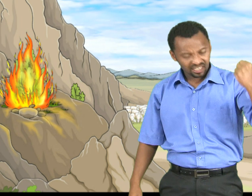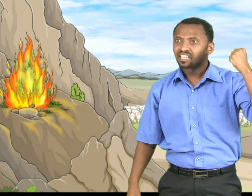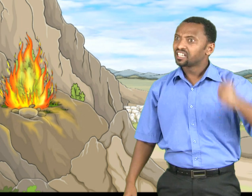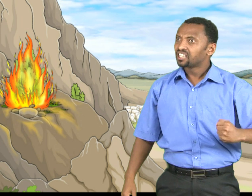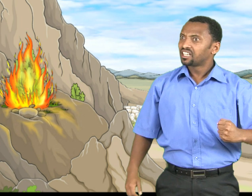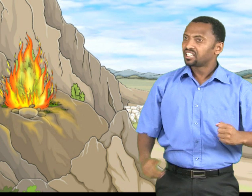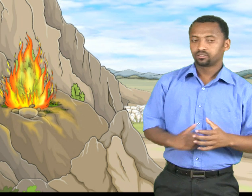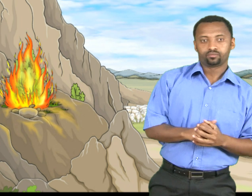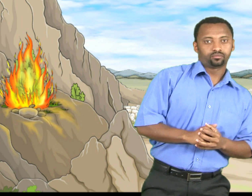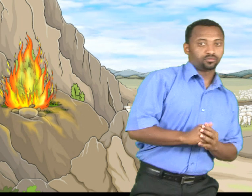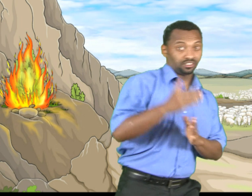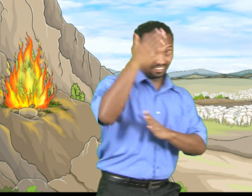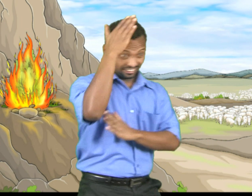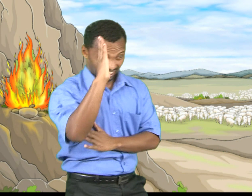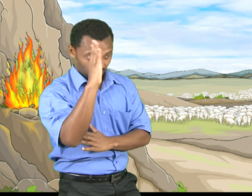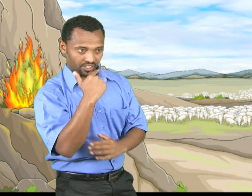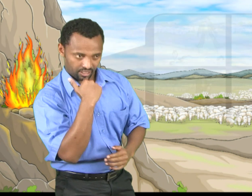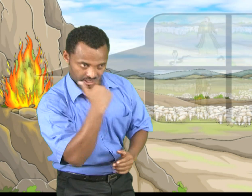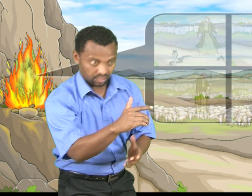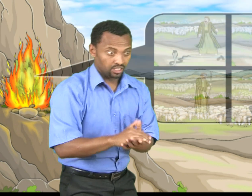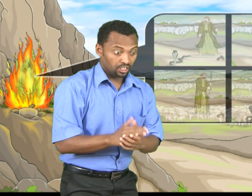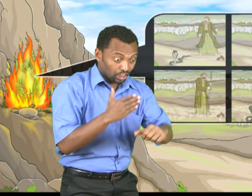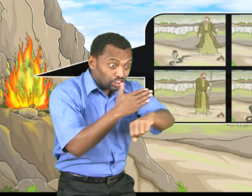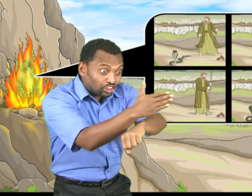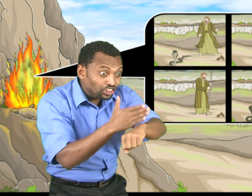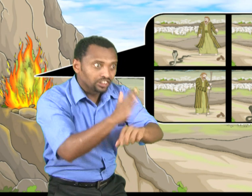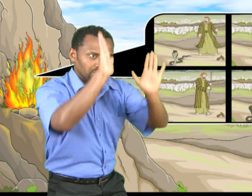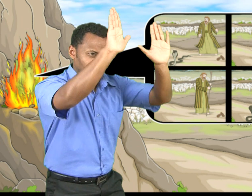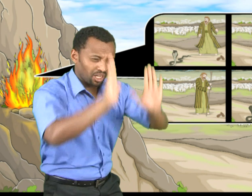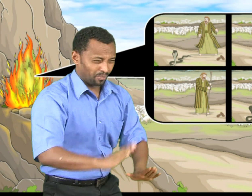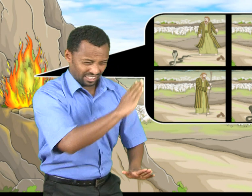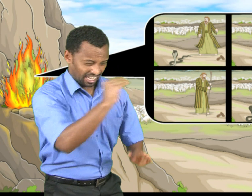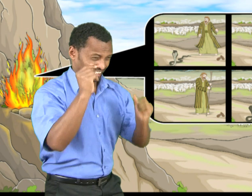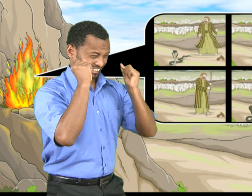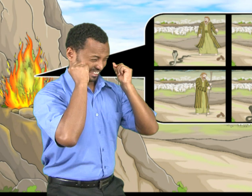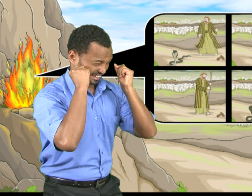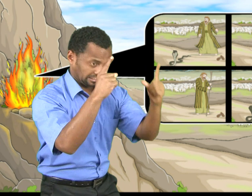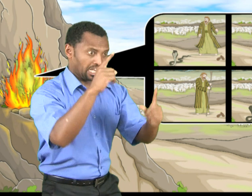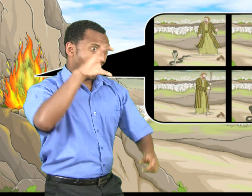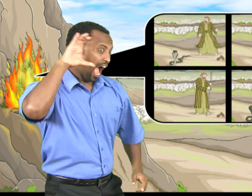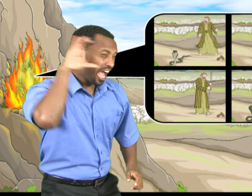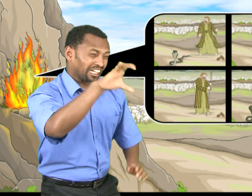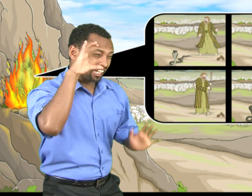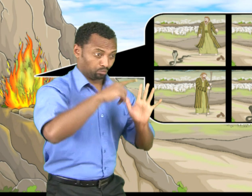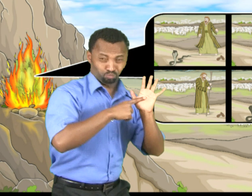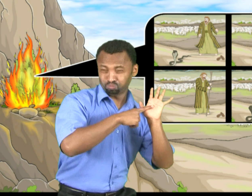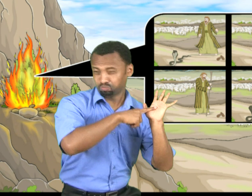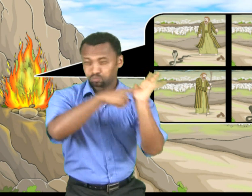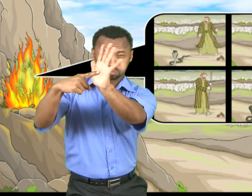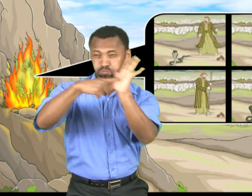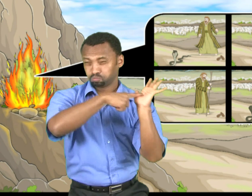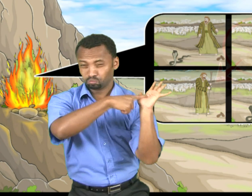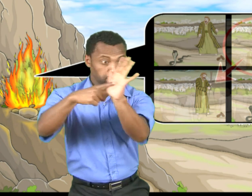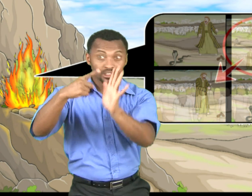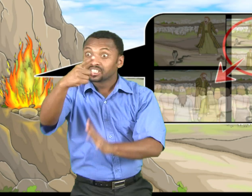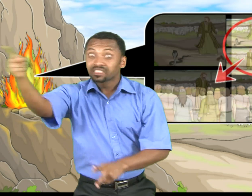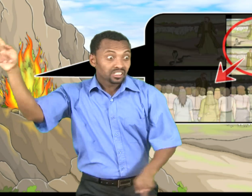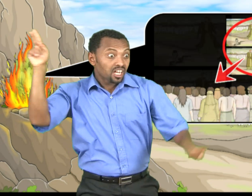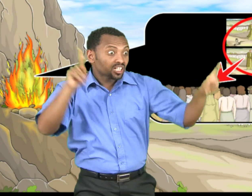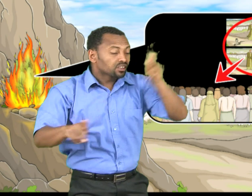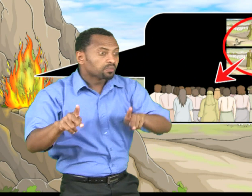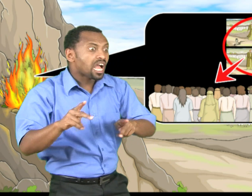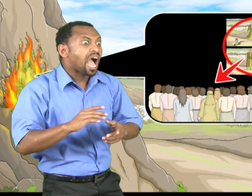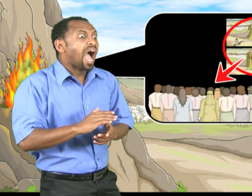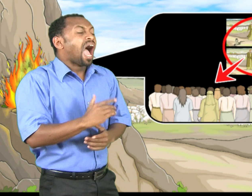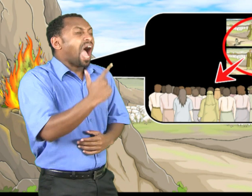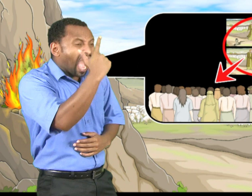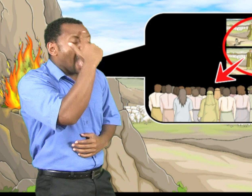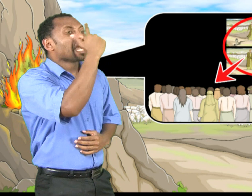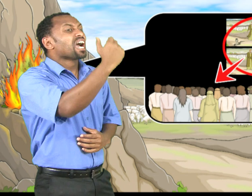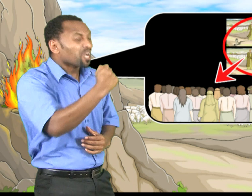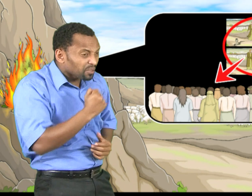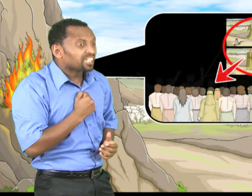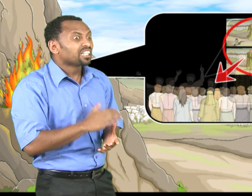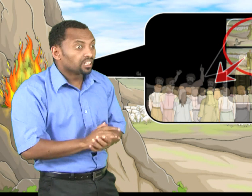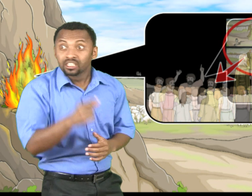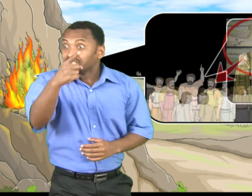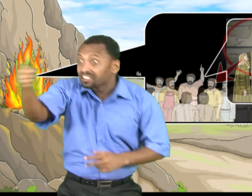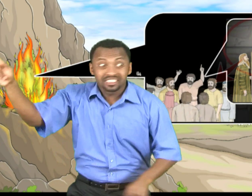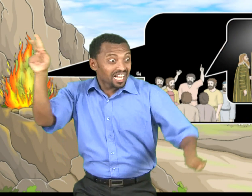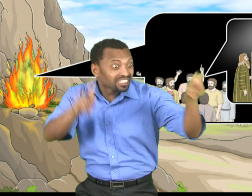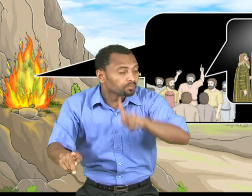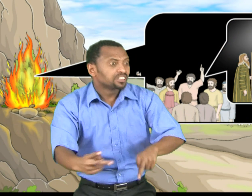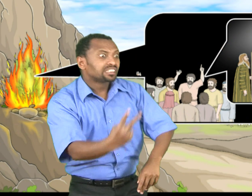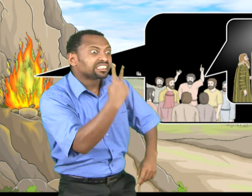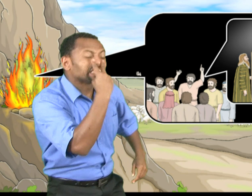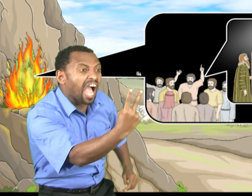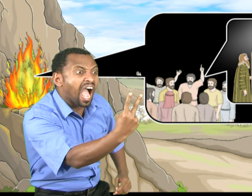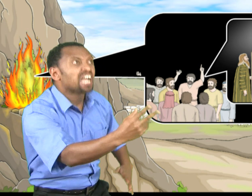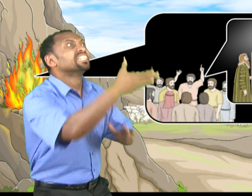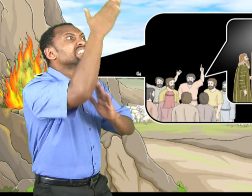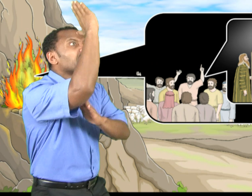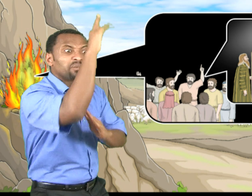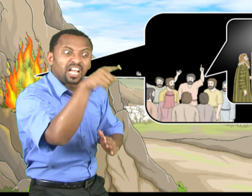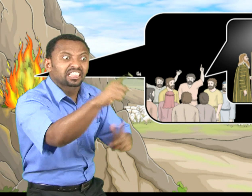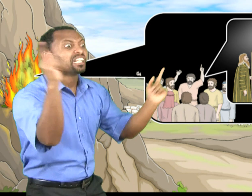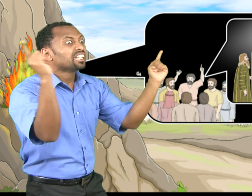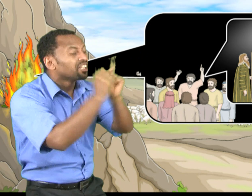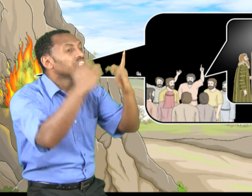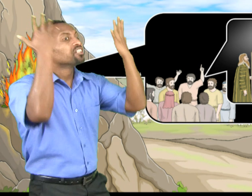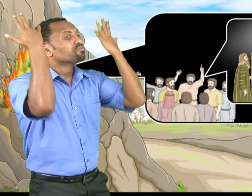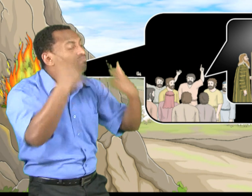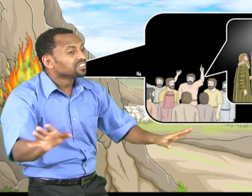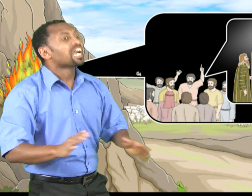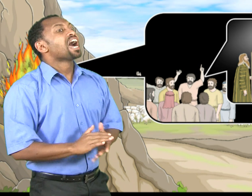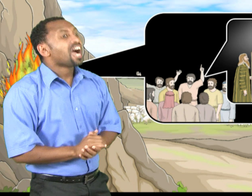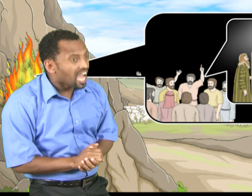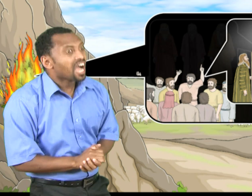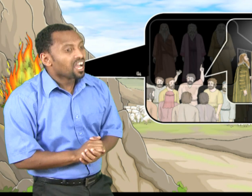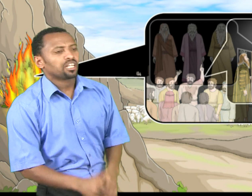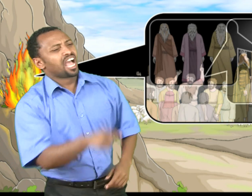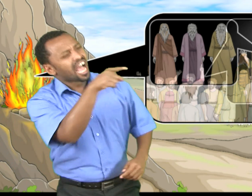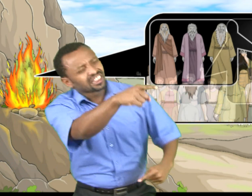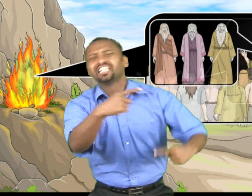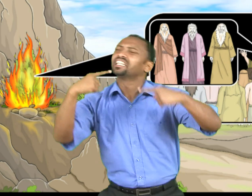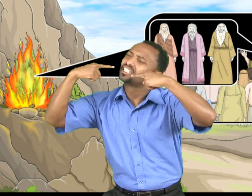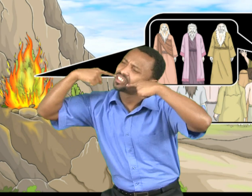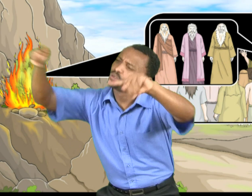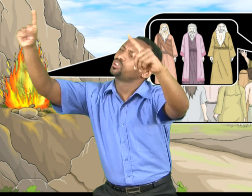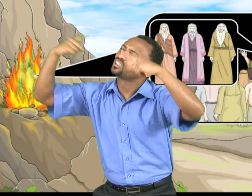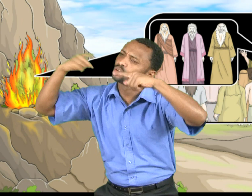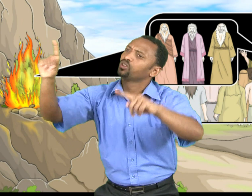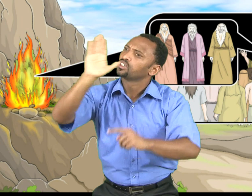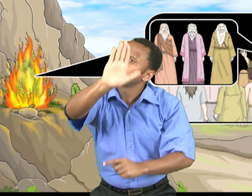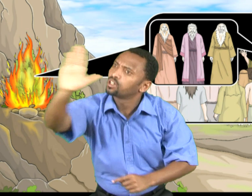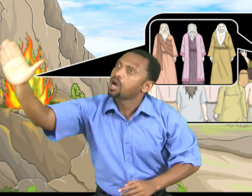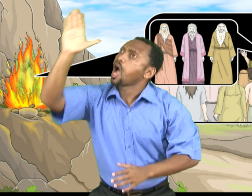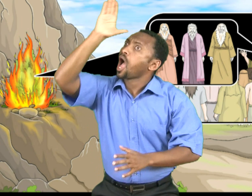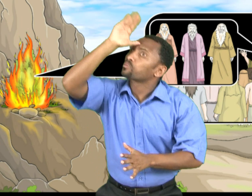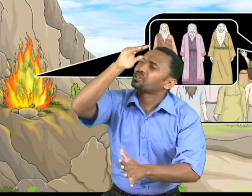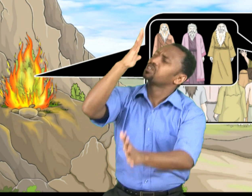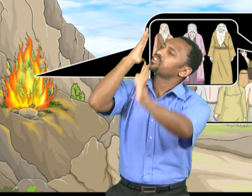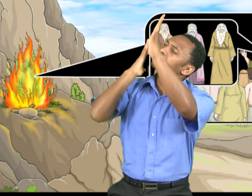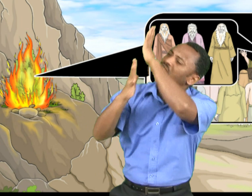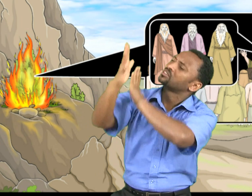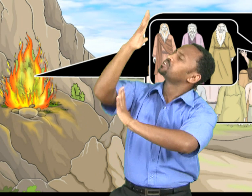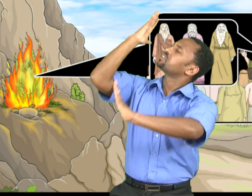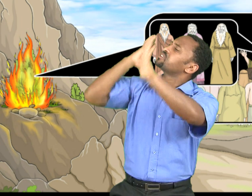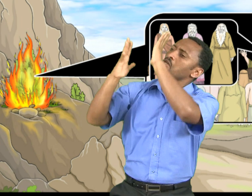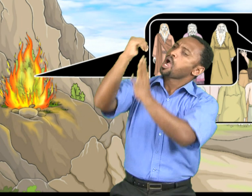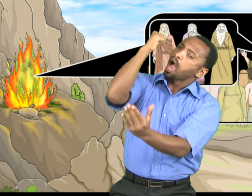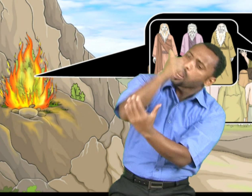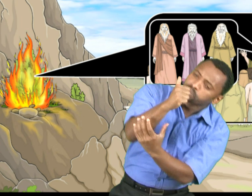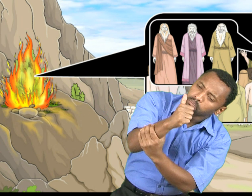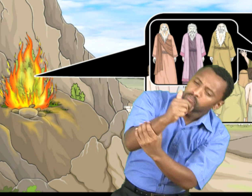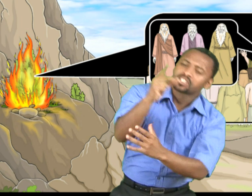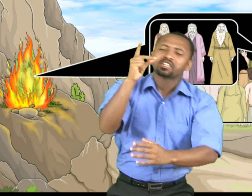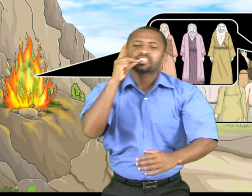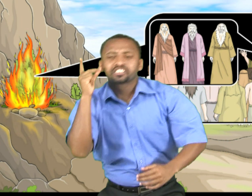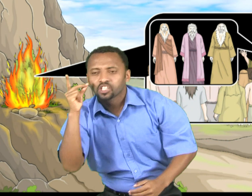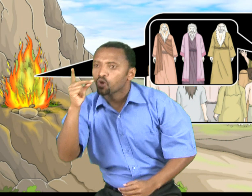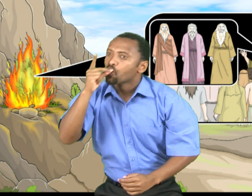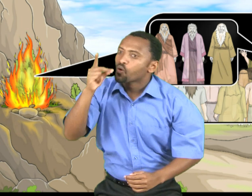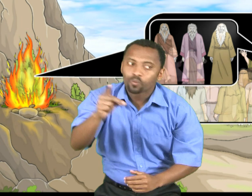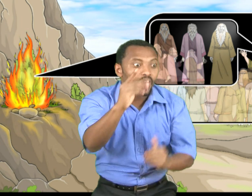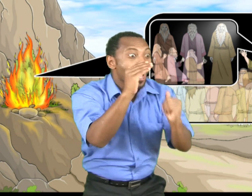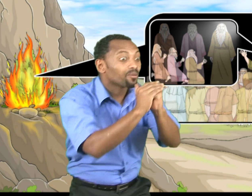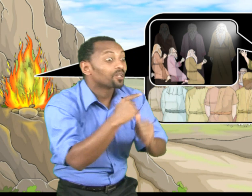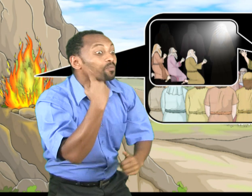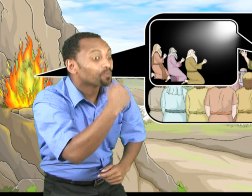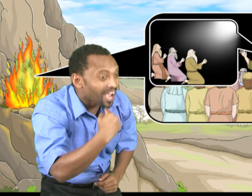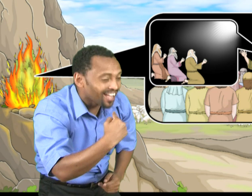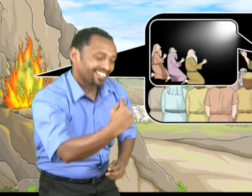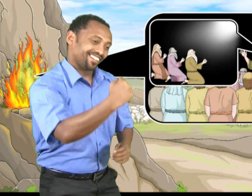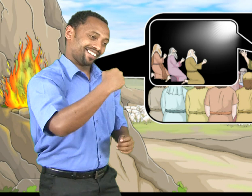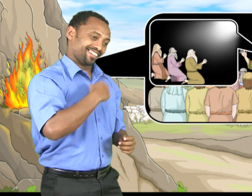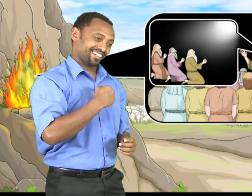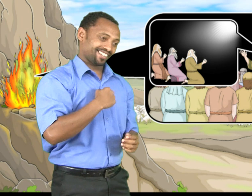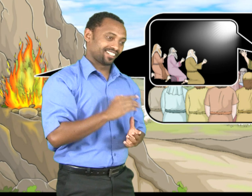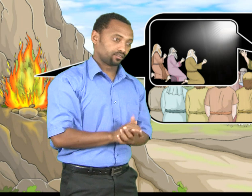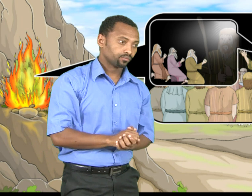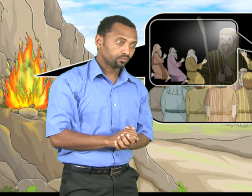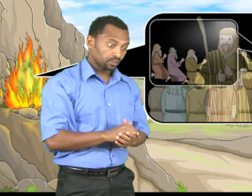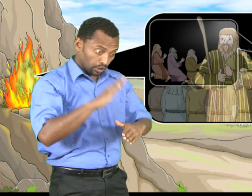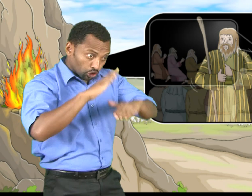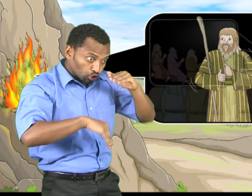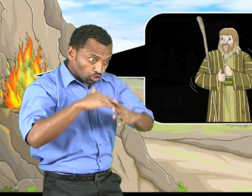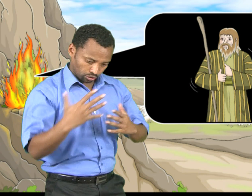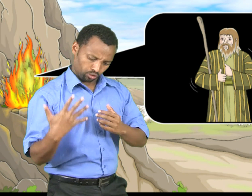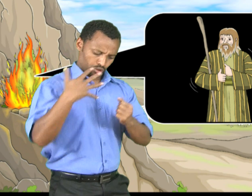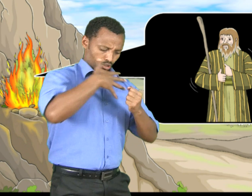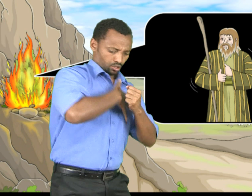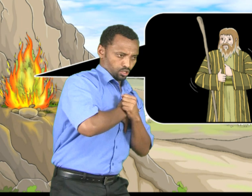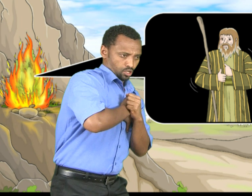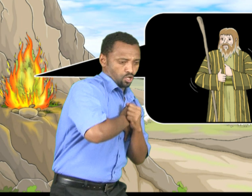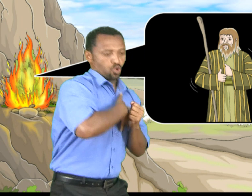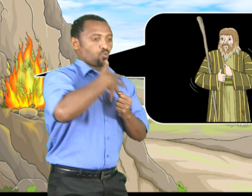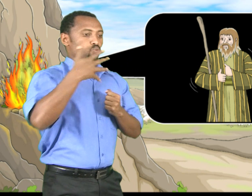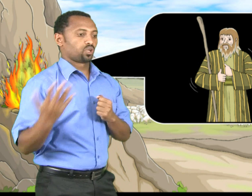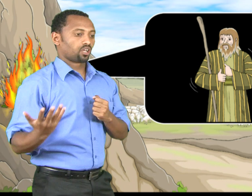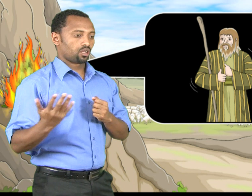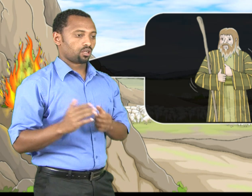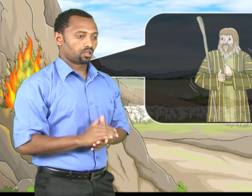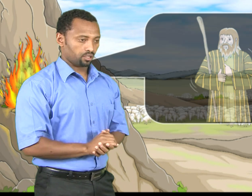“This is so that they may believe that the LORD, the God of their fathers—the God of Abraham, the God of Isaac, and the God of Jacob—has appeared to you.”